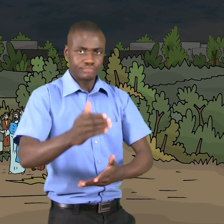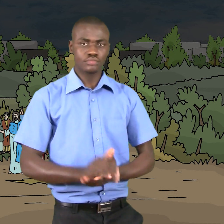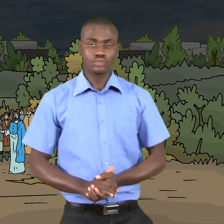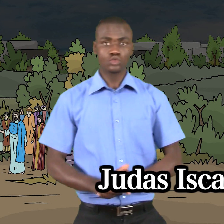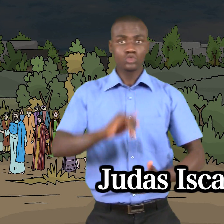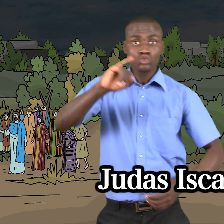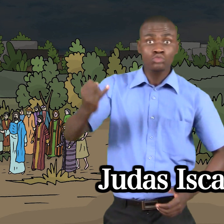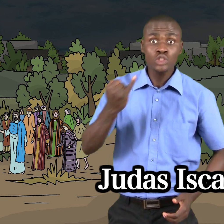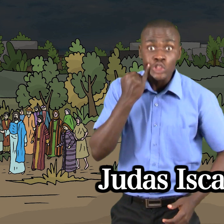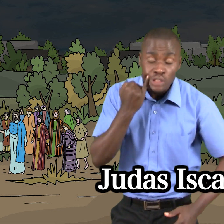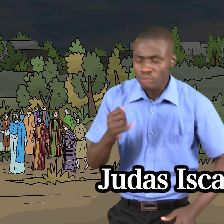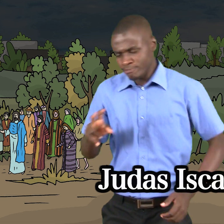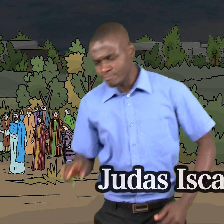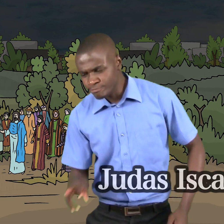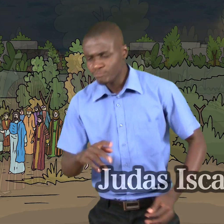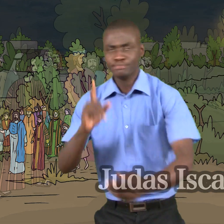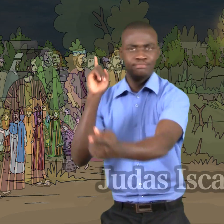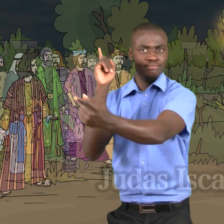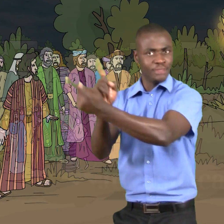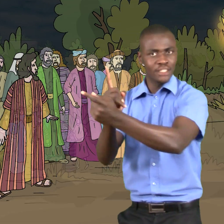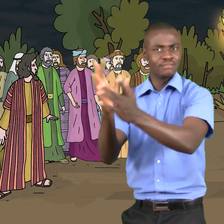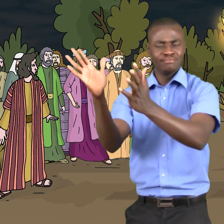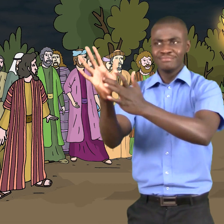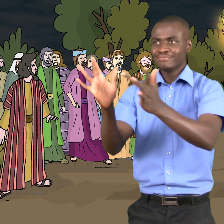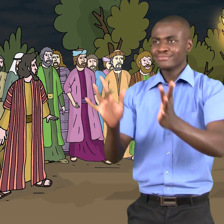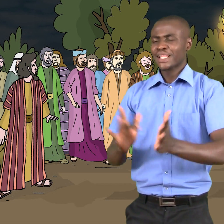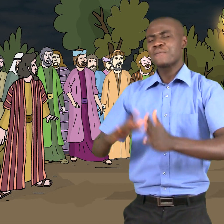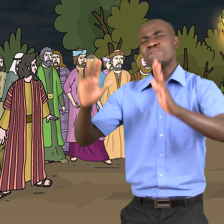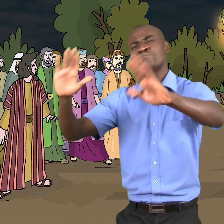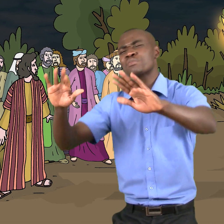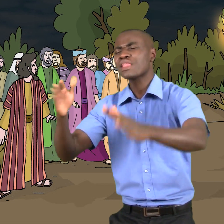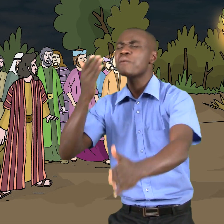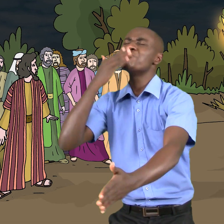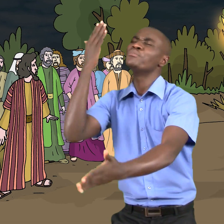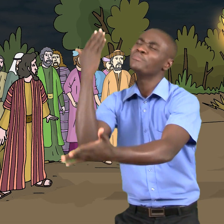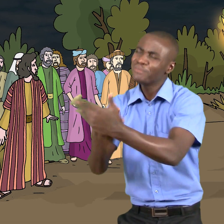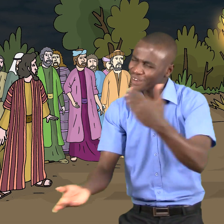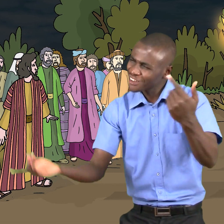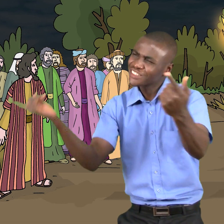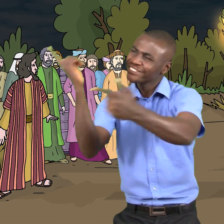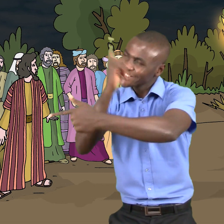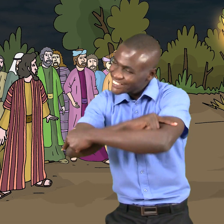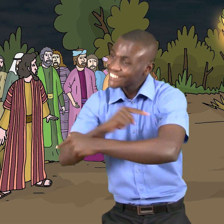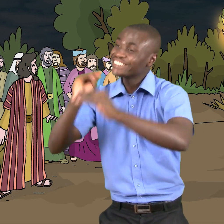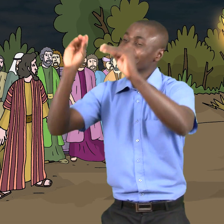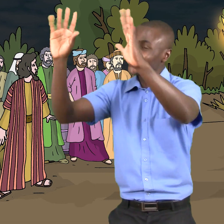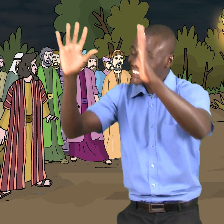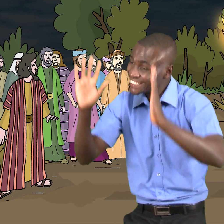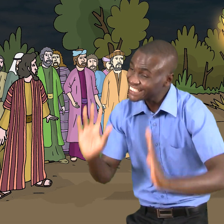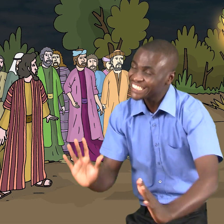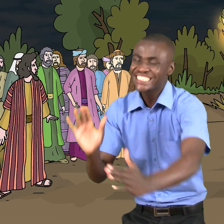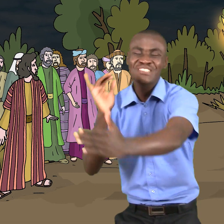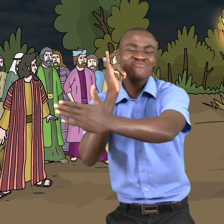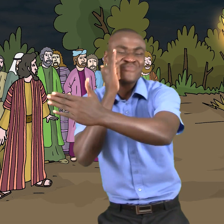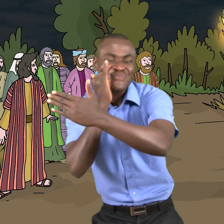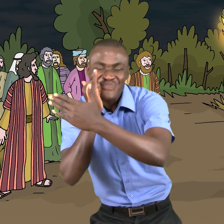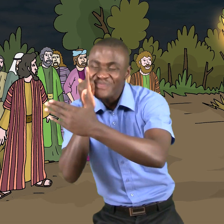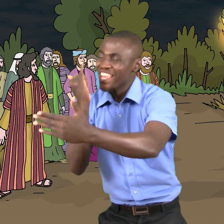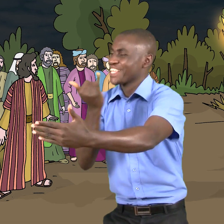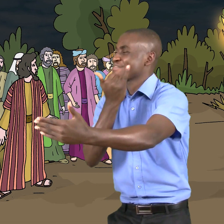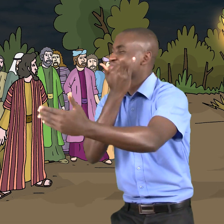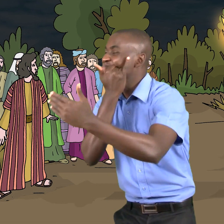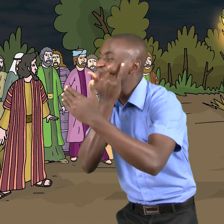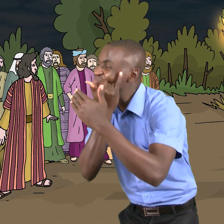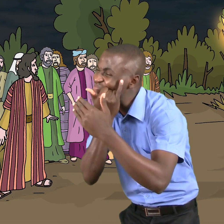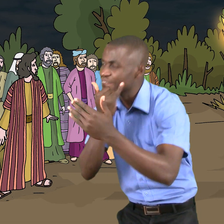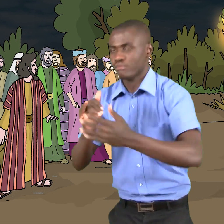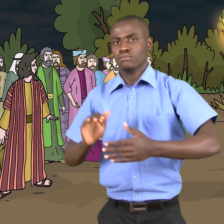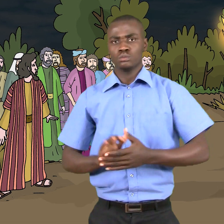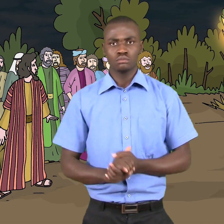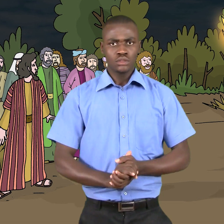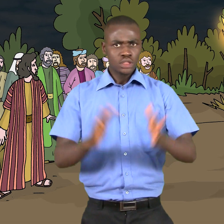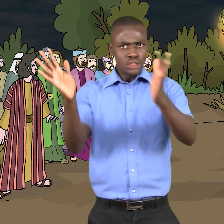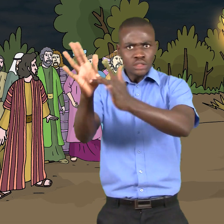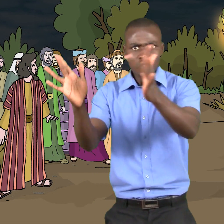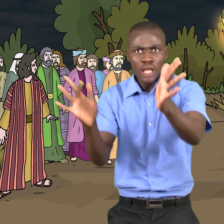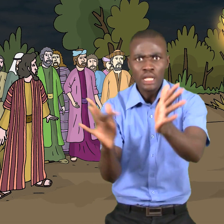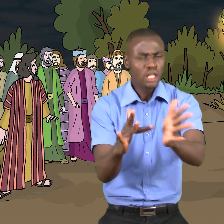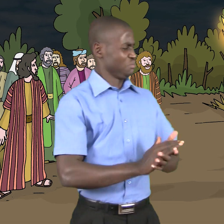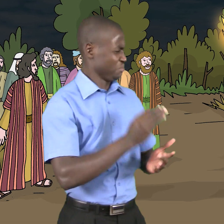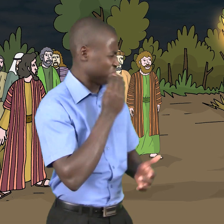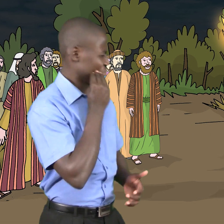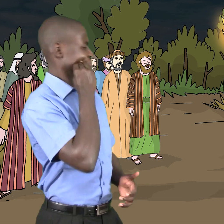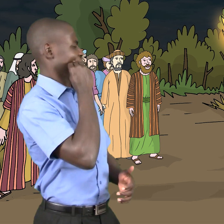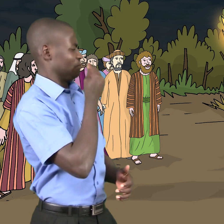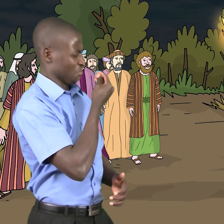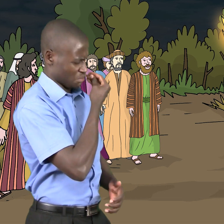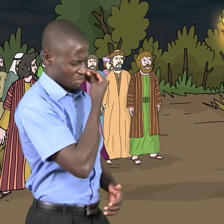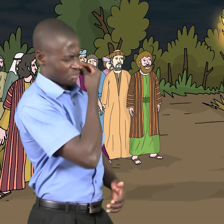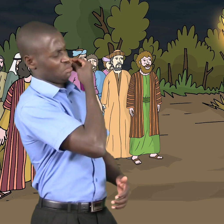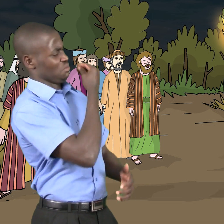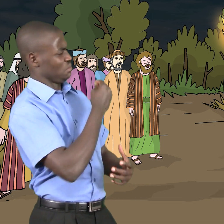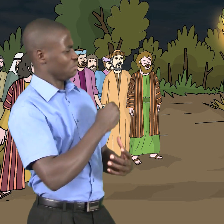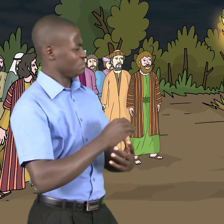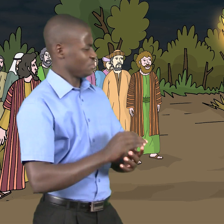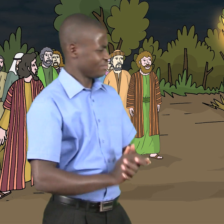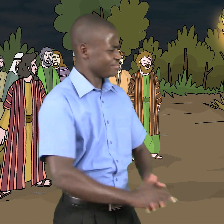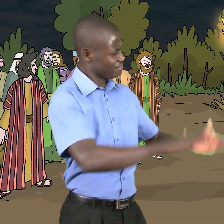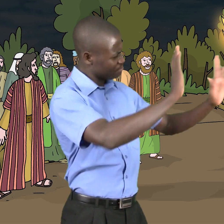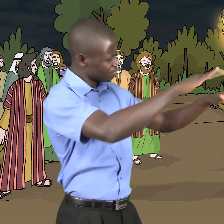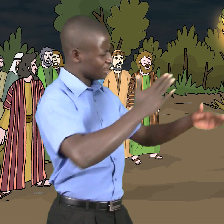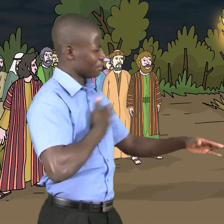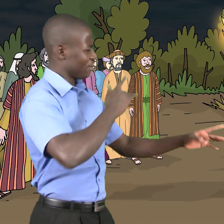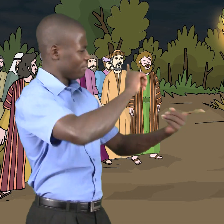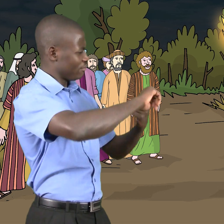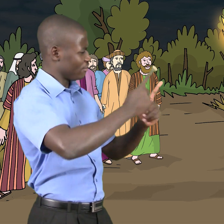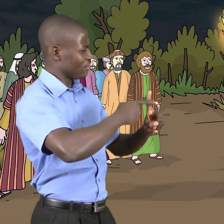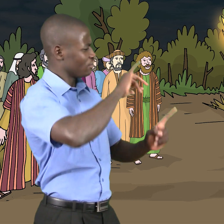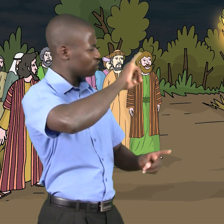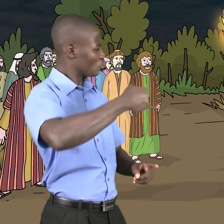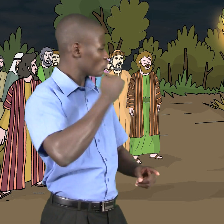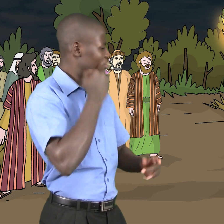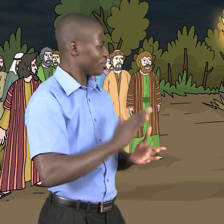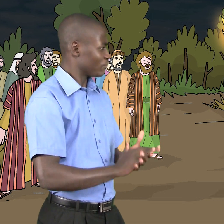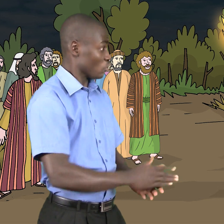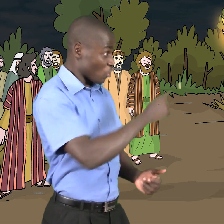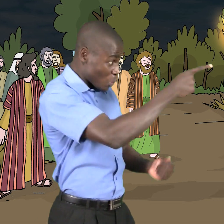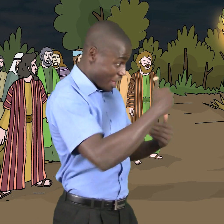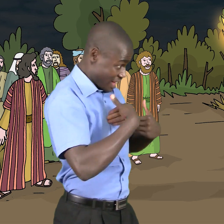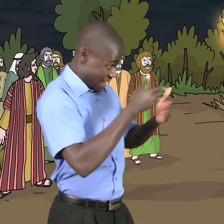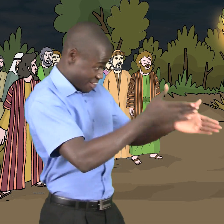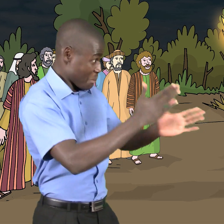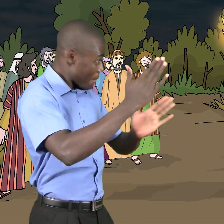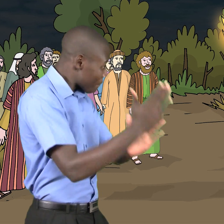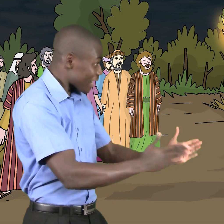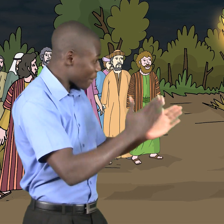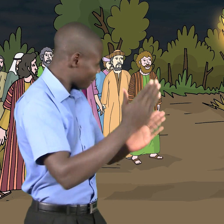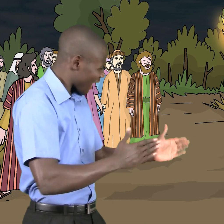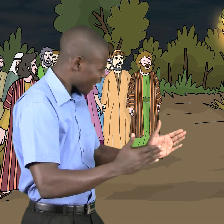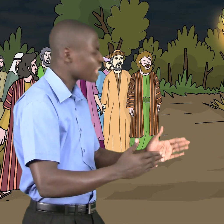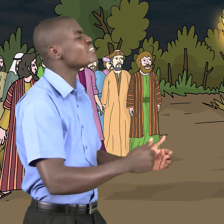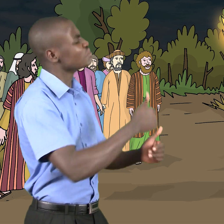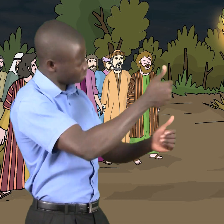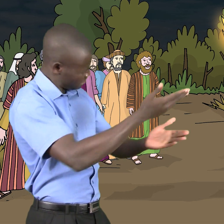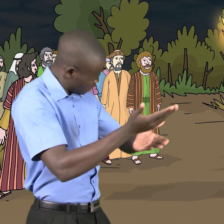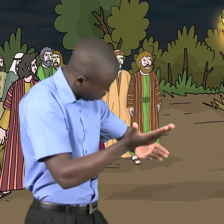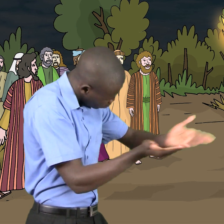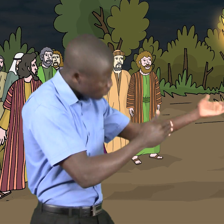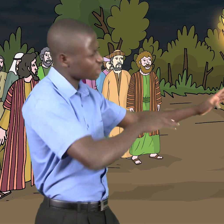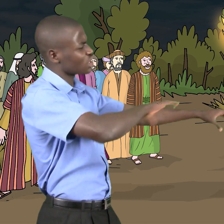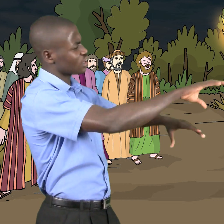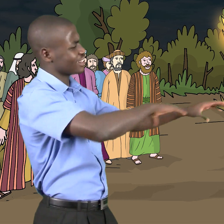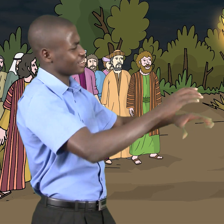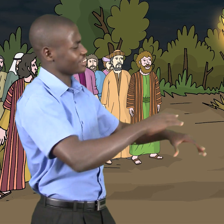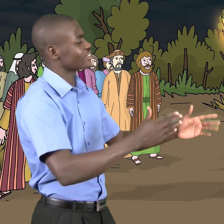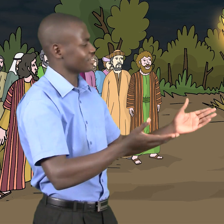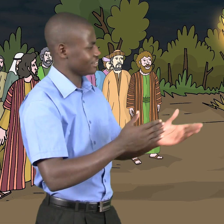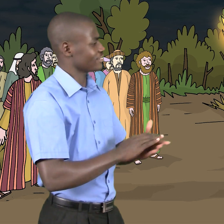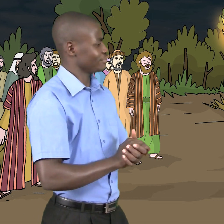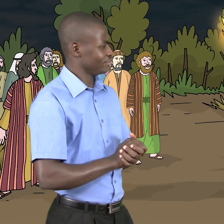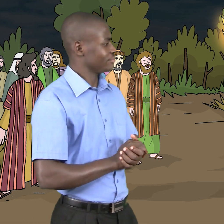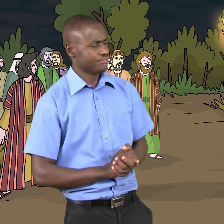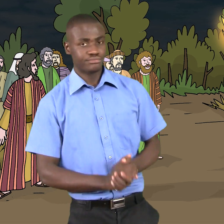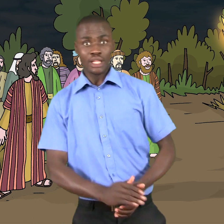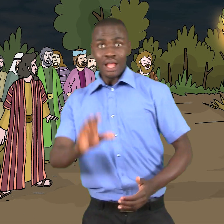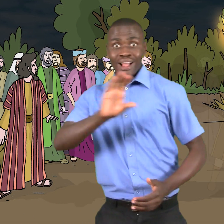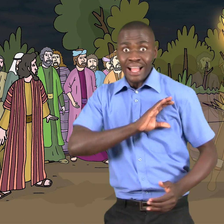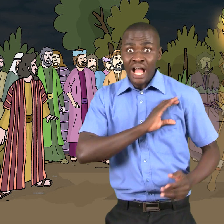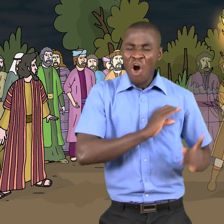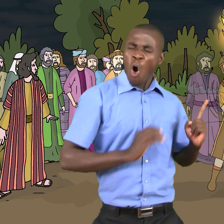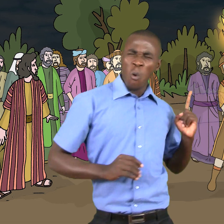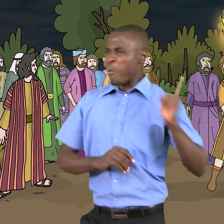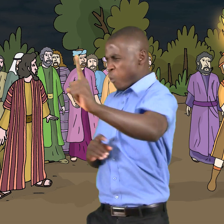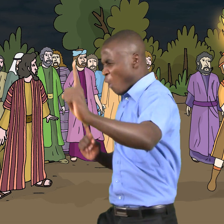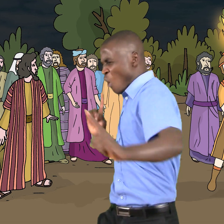Going directly to Jesus, he said, “Greetings, Rabbi!” and kissed Him. “Friend,” Jesus replied, “do what you came for.”